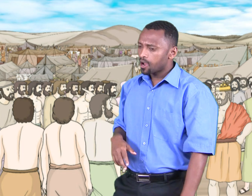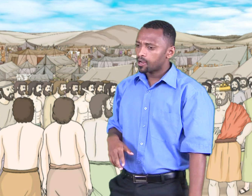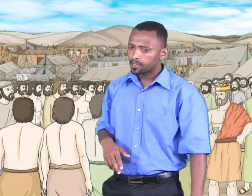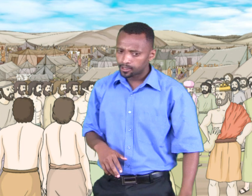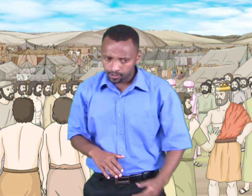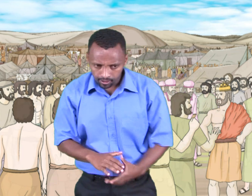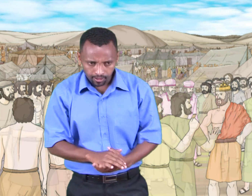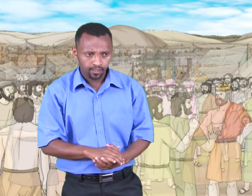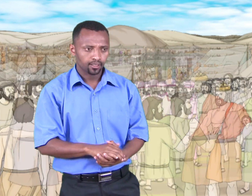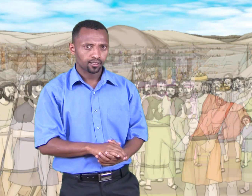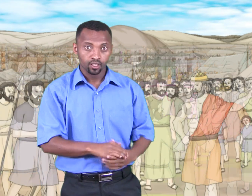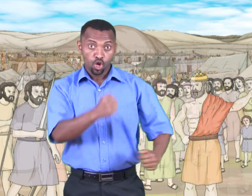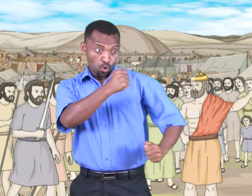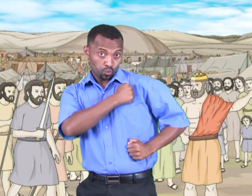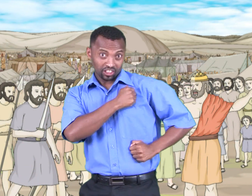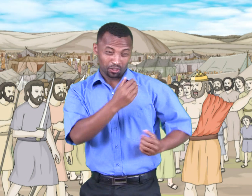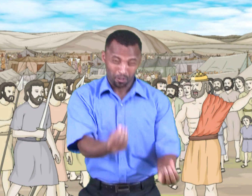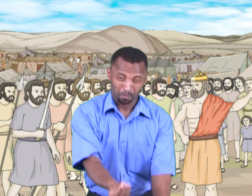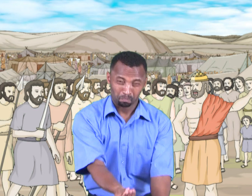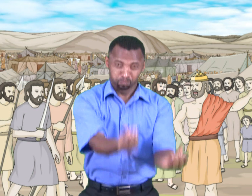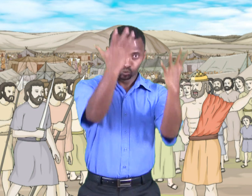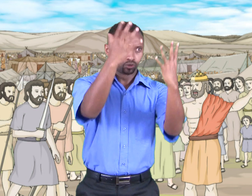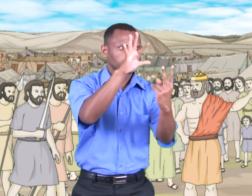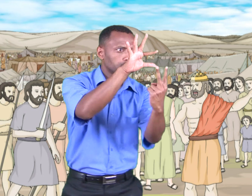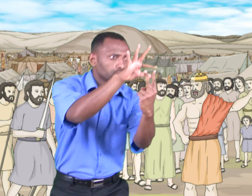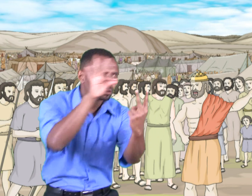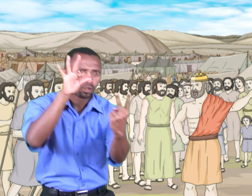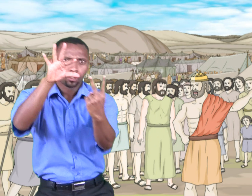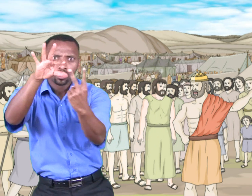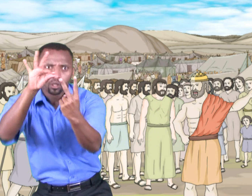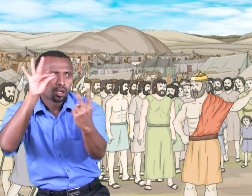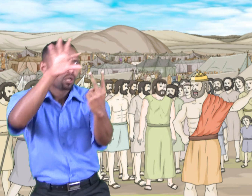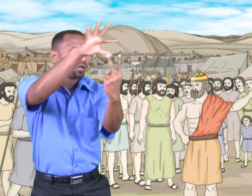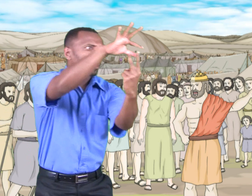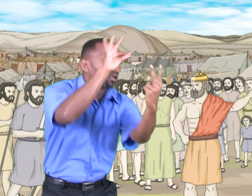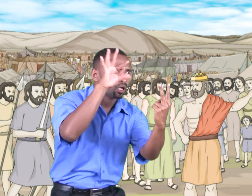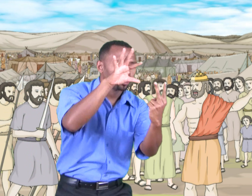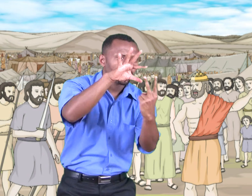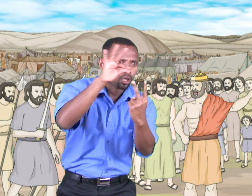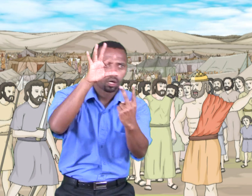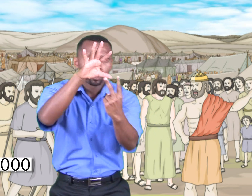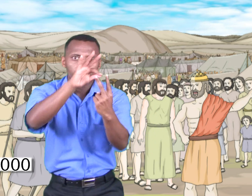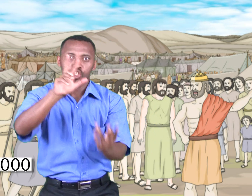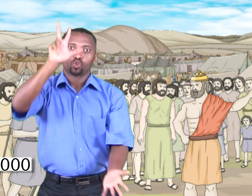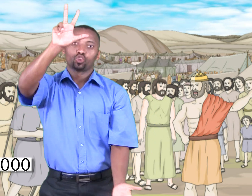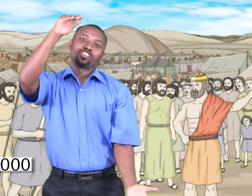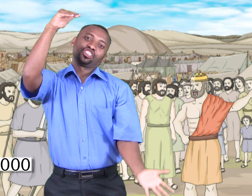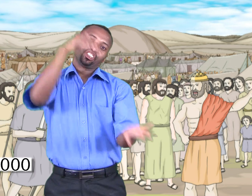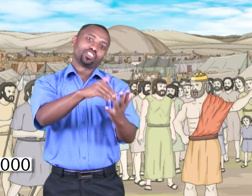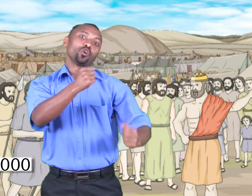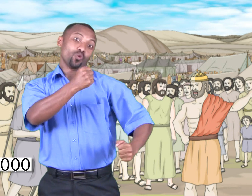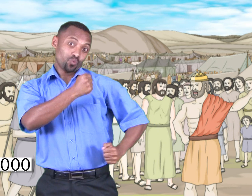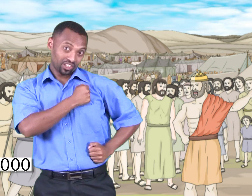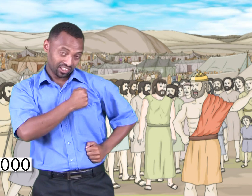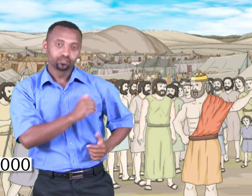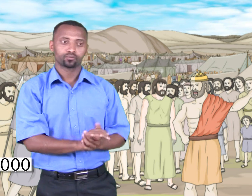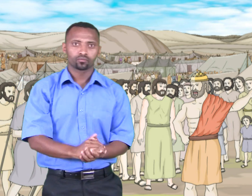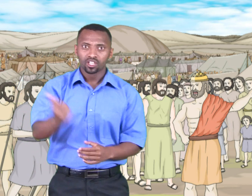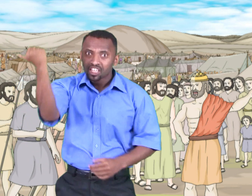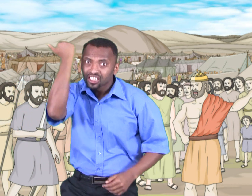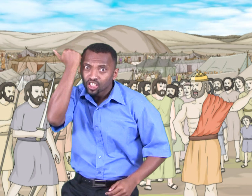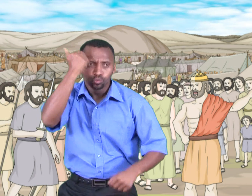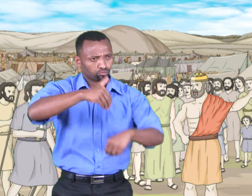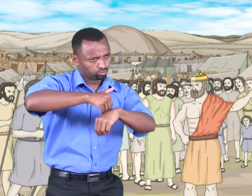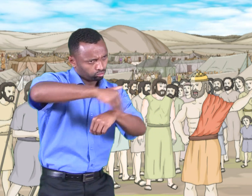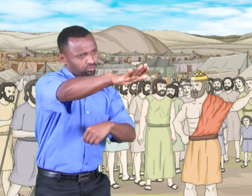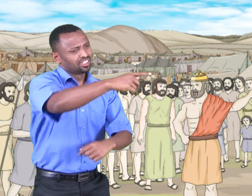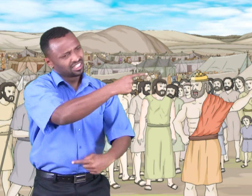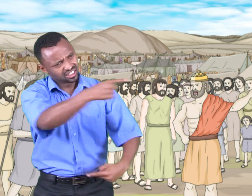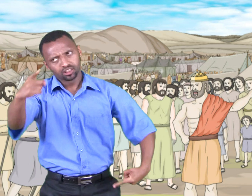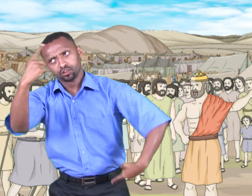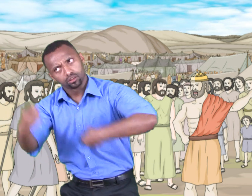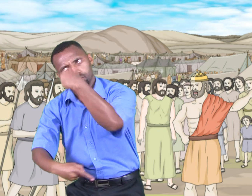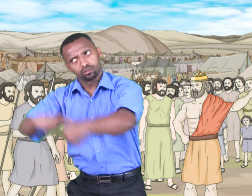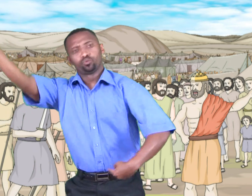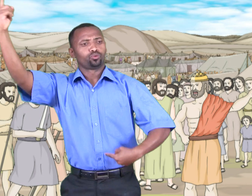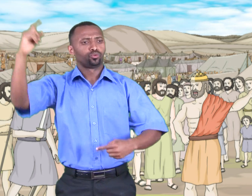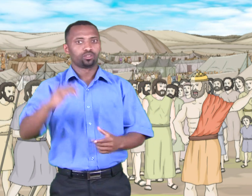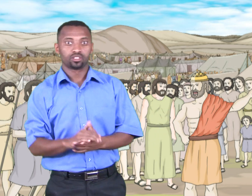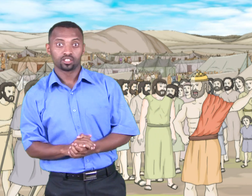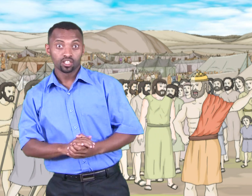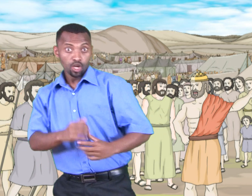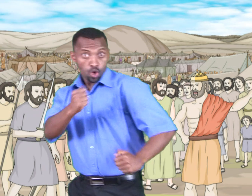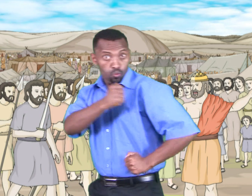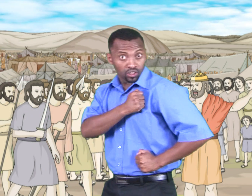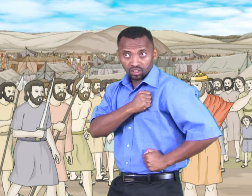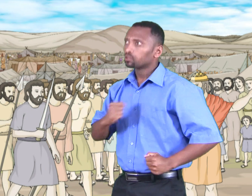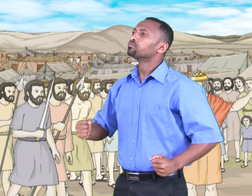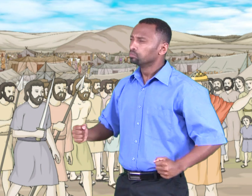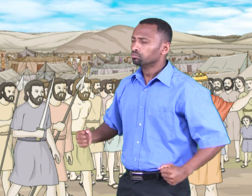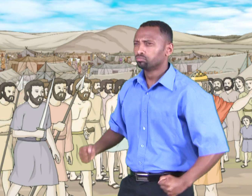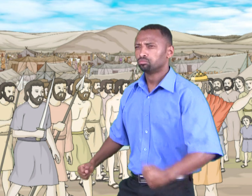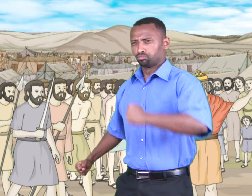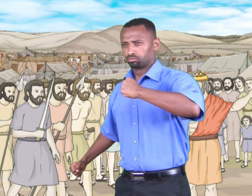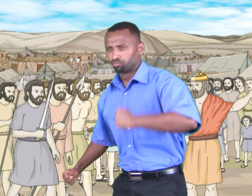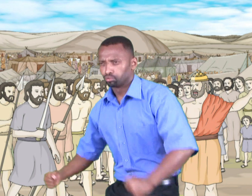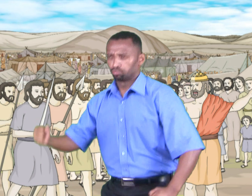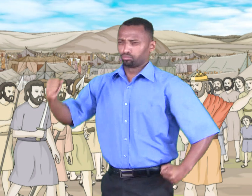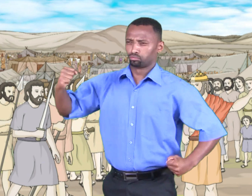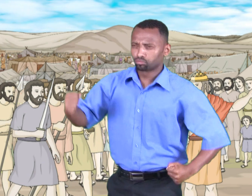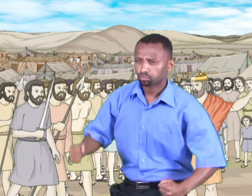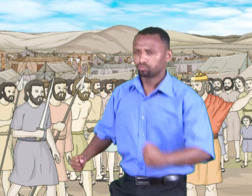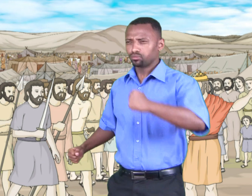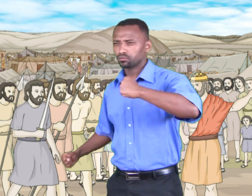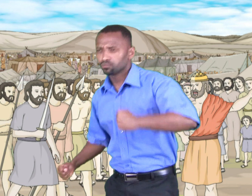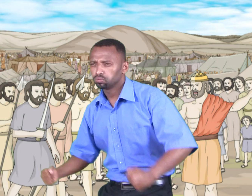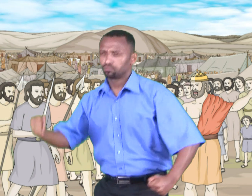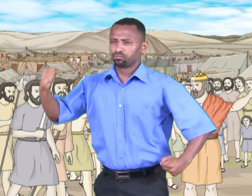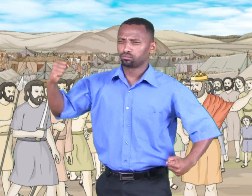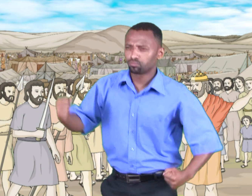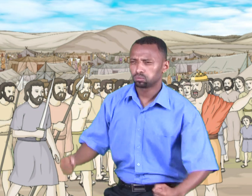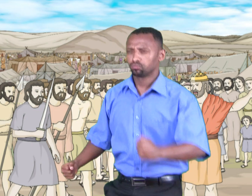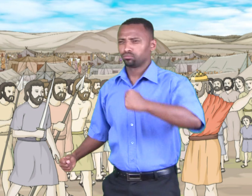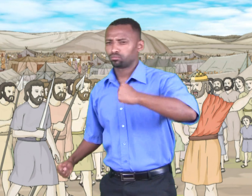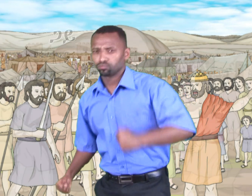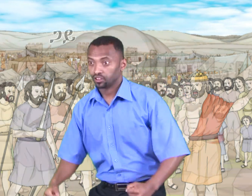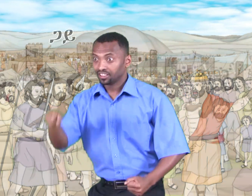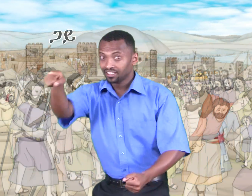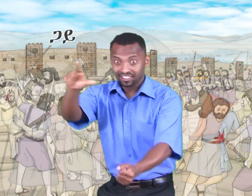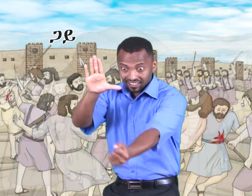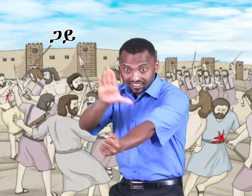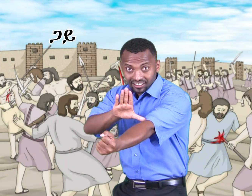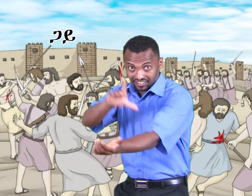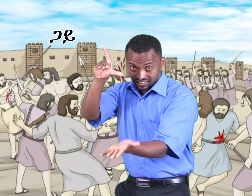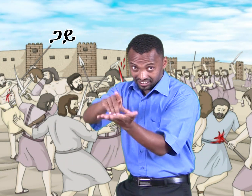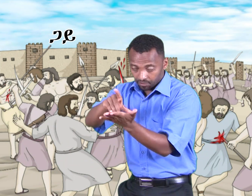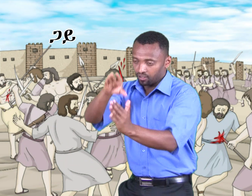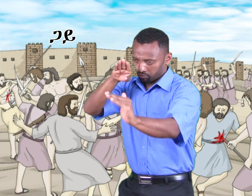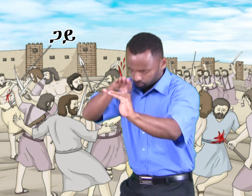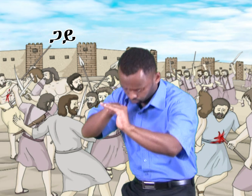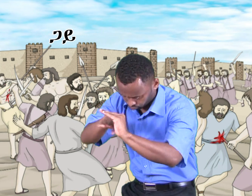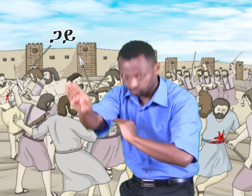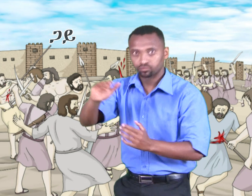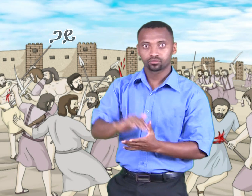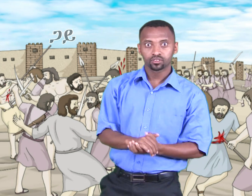So about three thousand men went up, but they fled before the men of Ai.